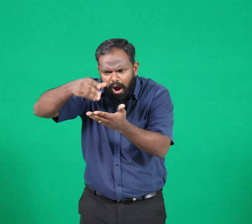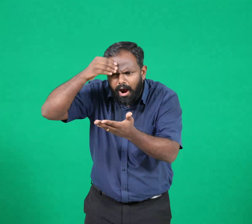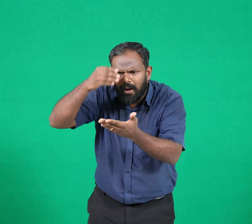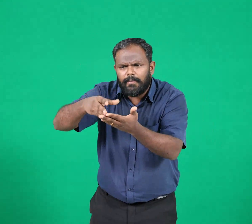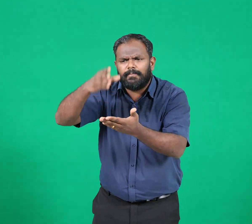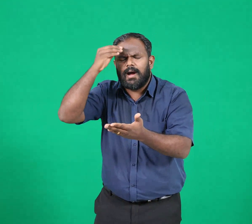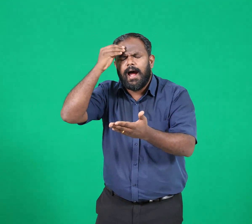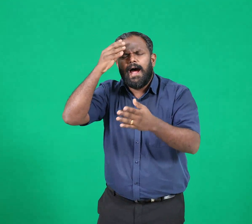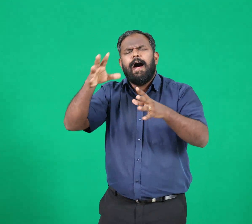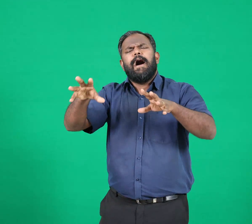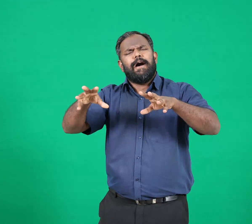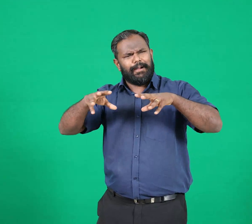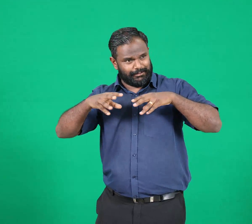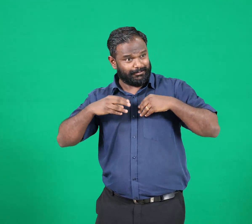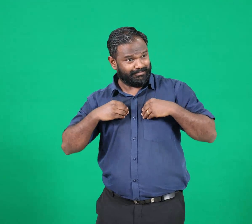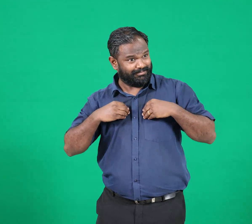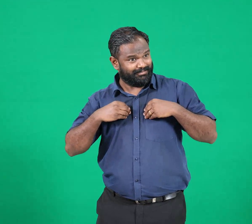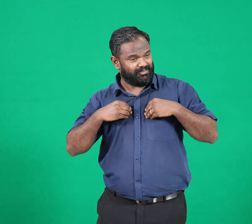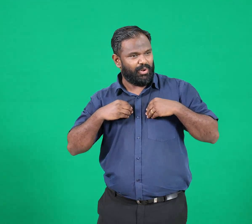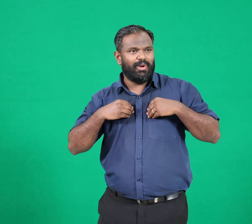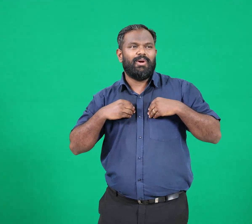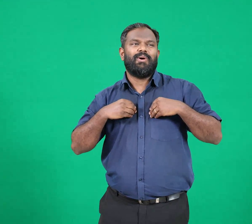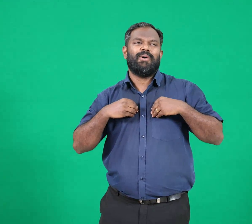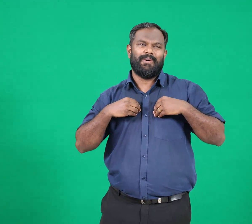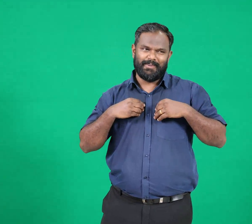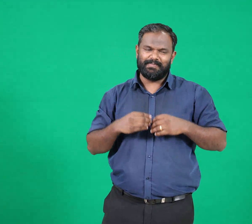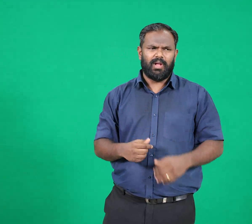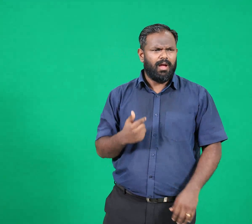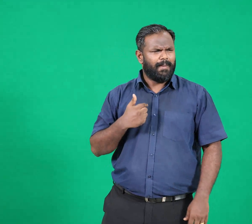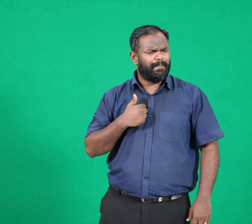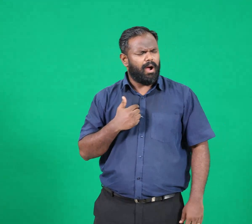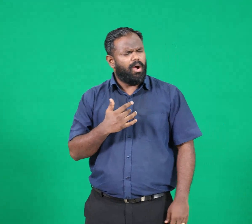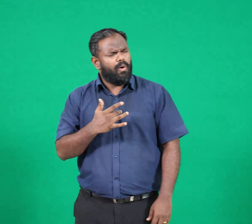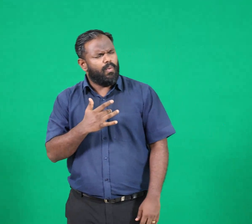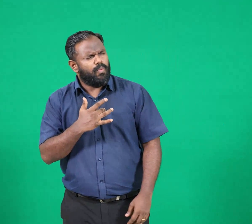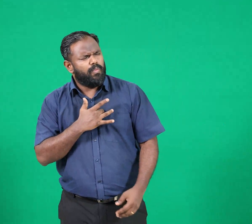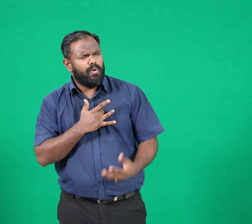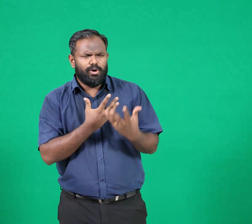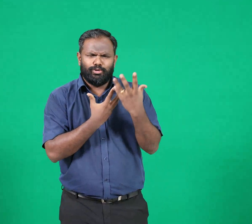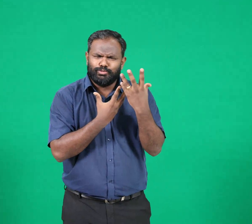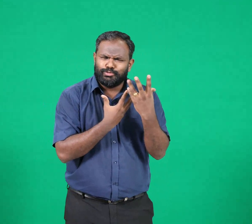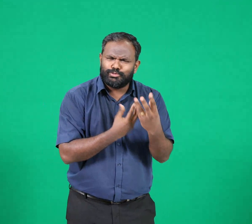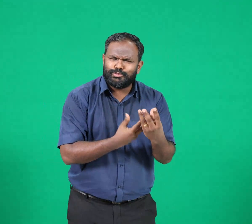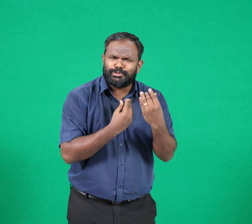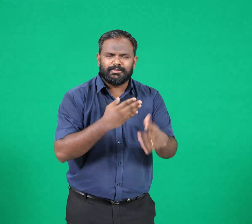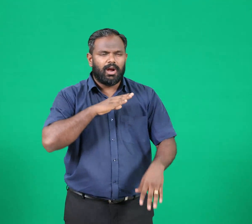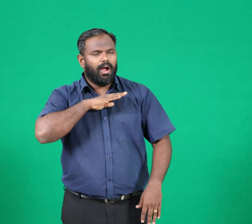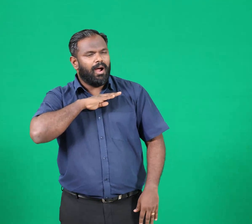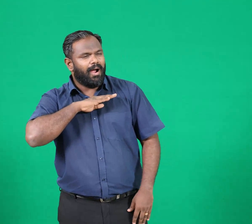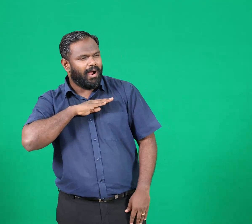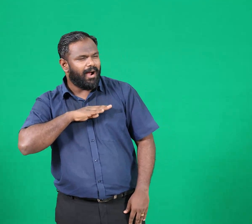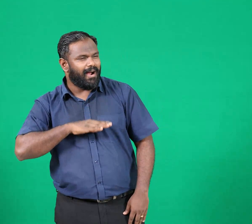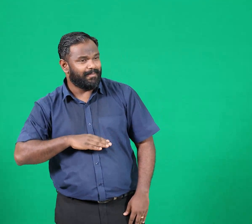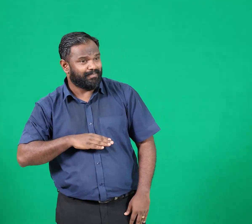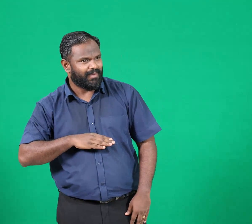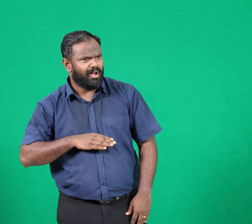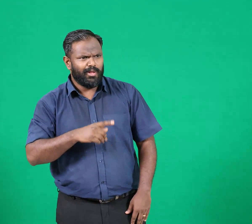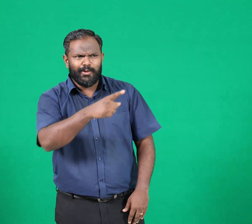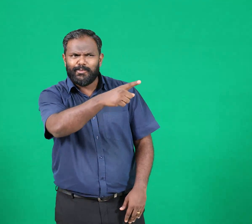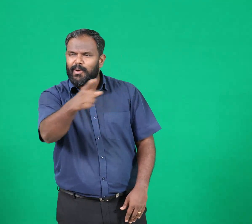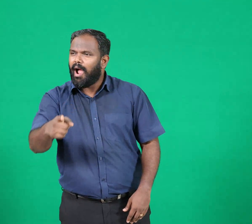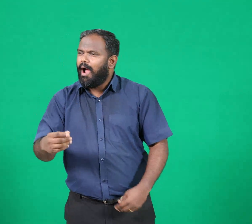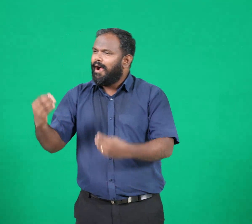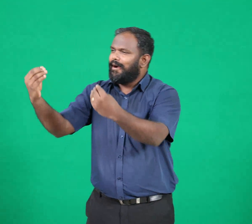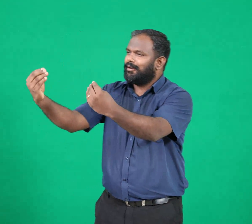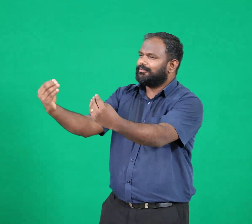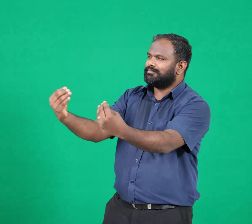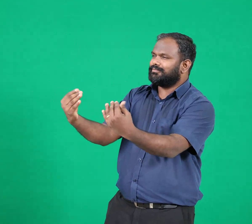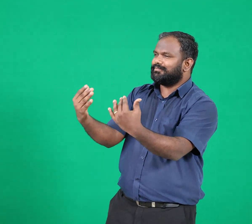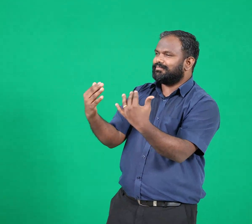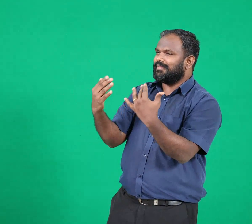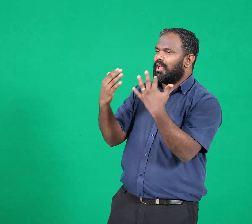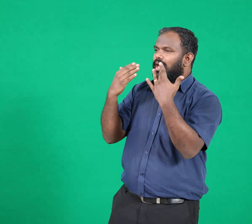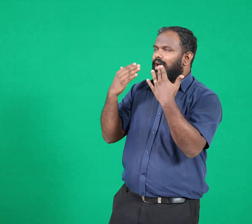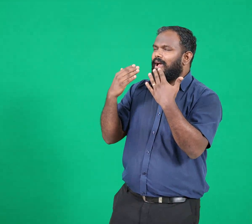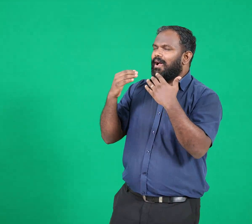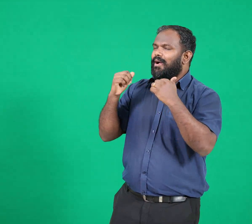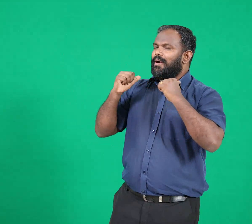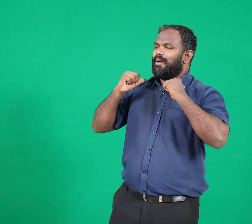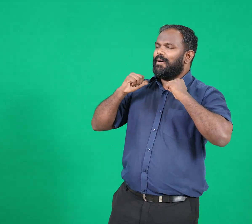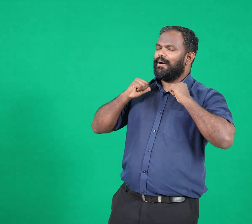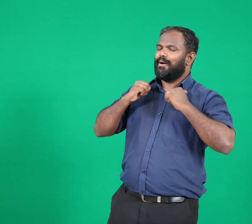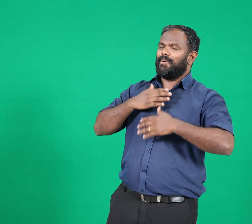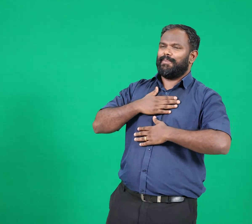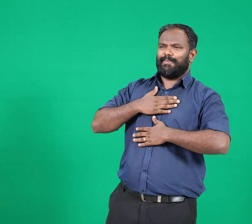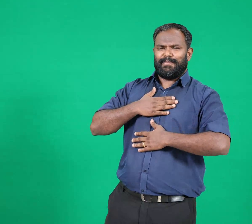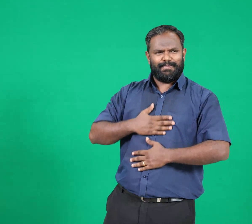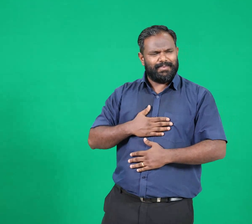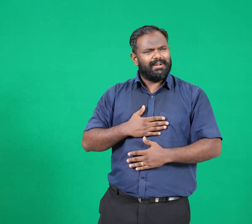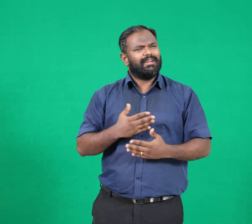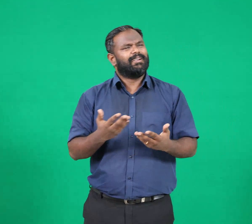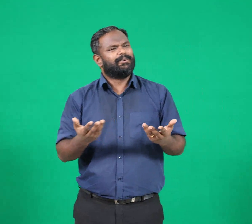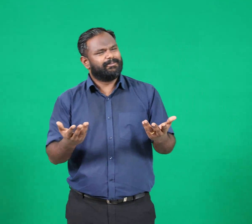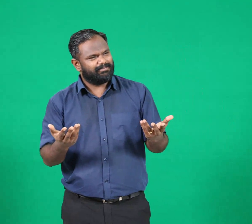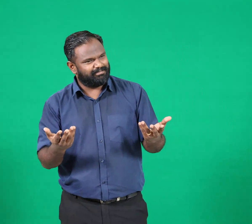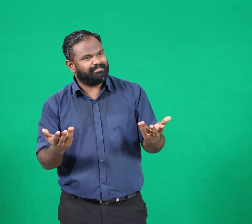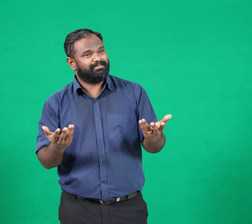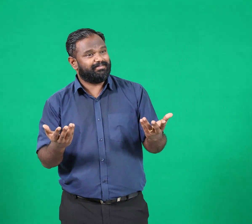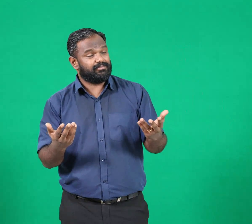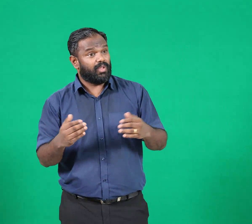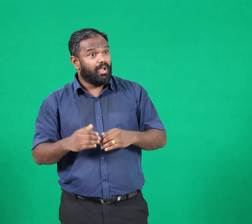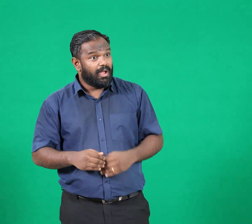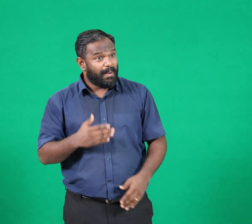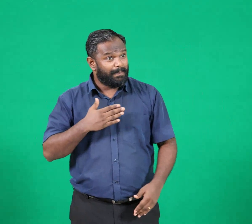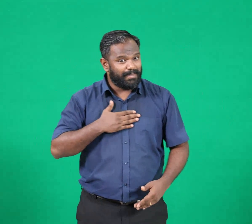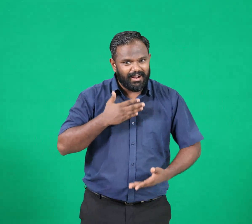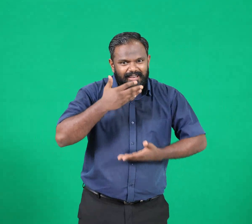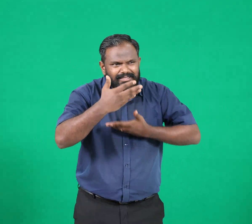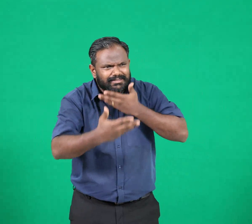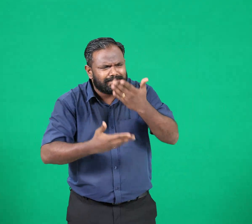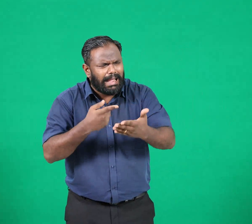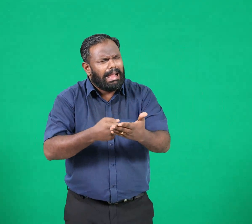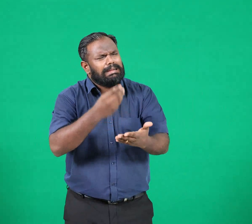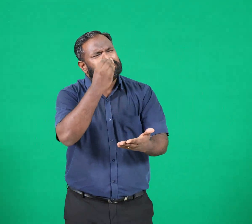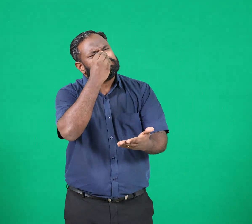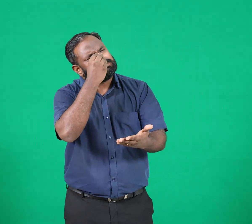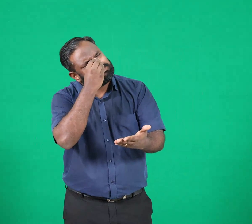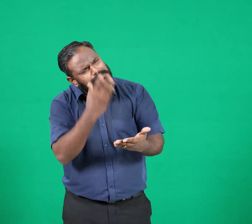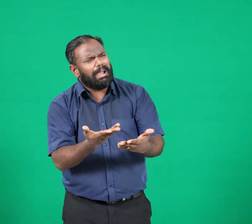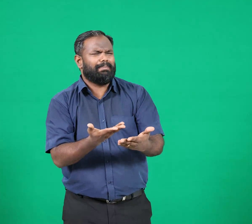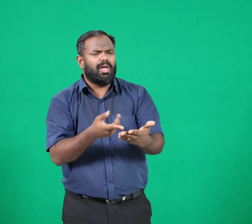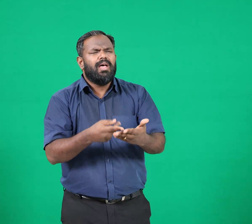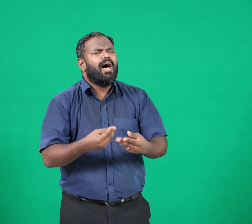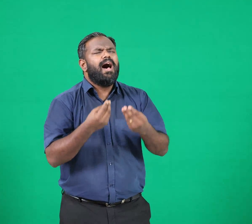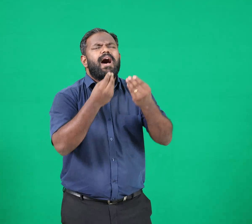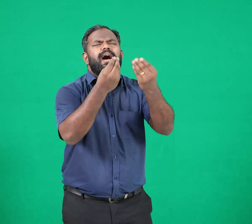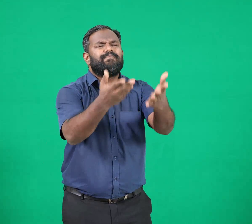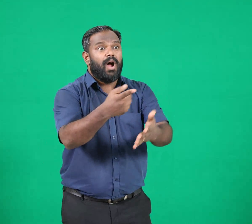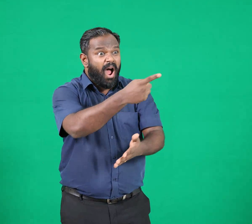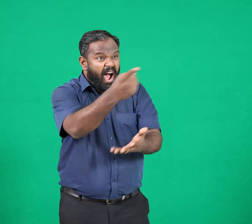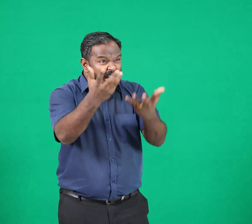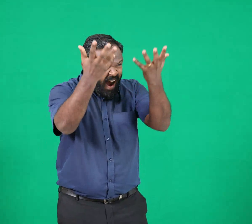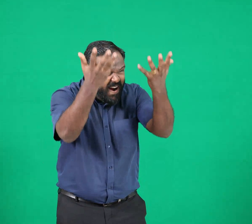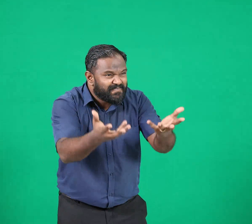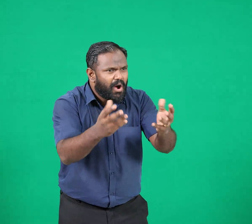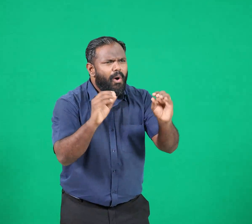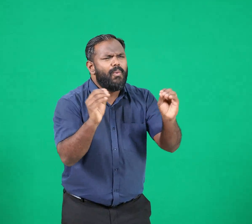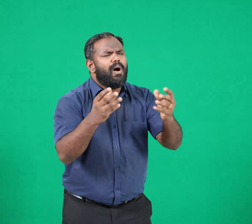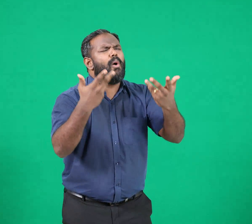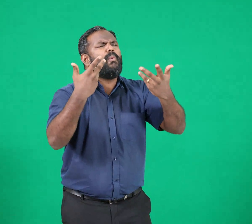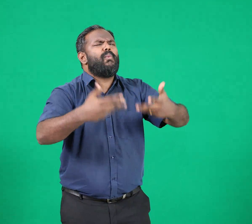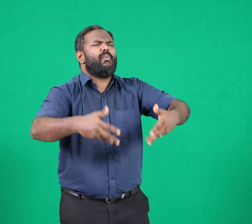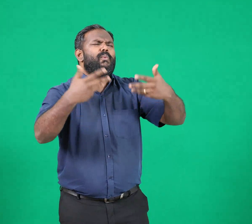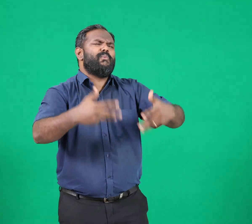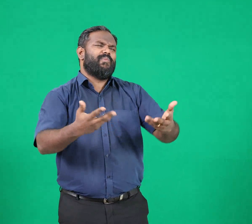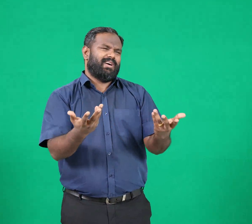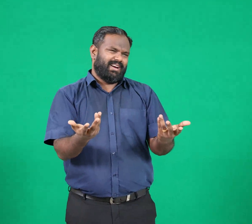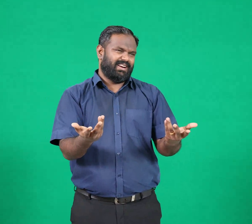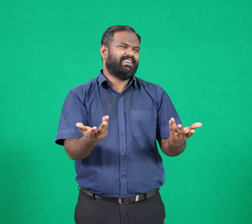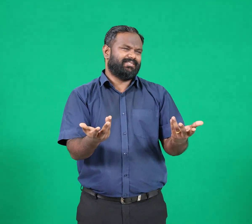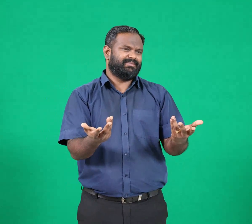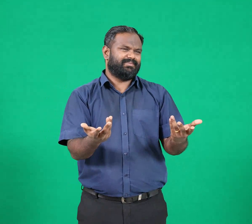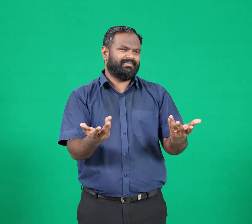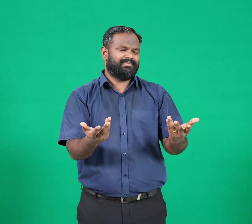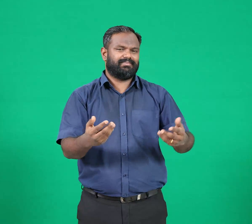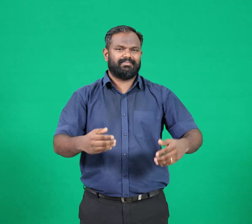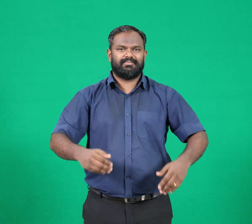for I am gentle and humble in heart, and you will find rest for your souls.